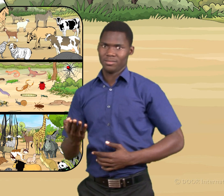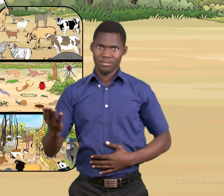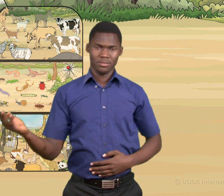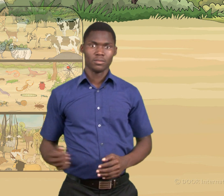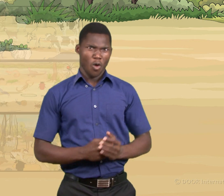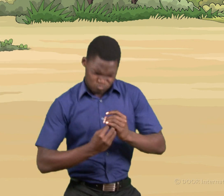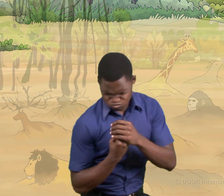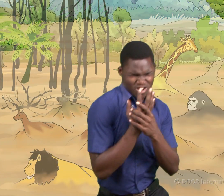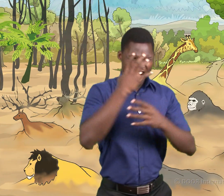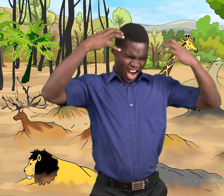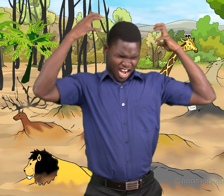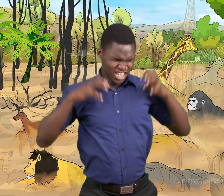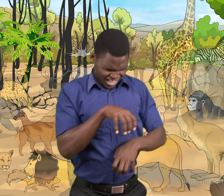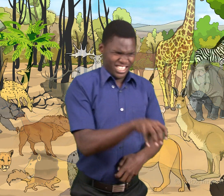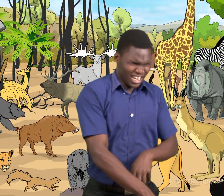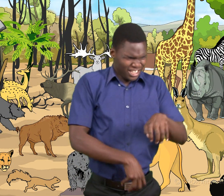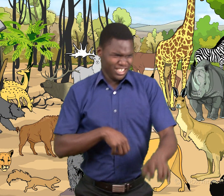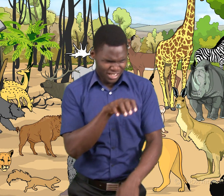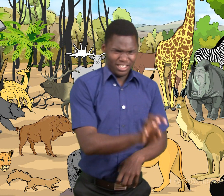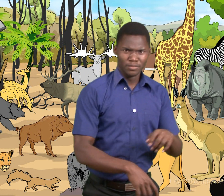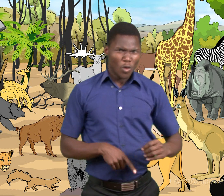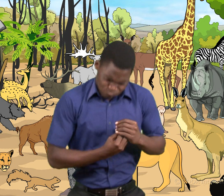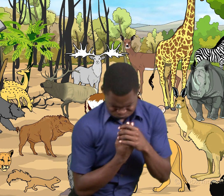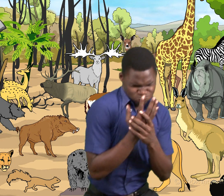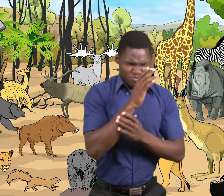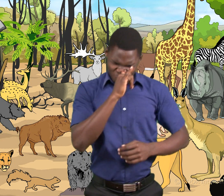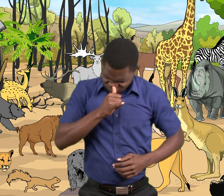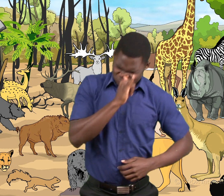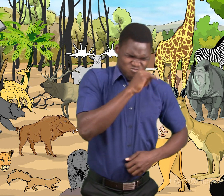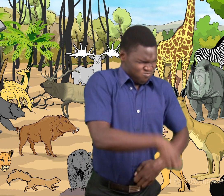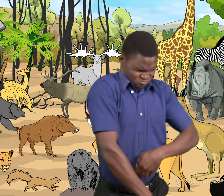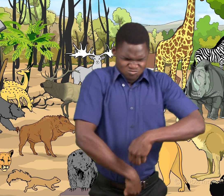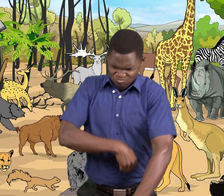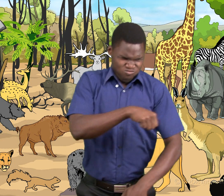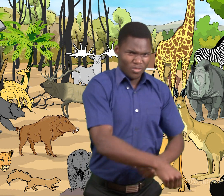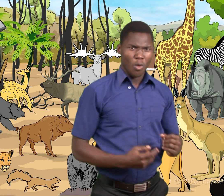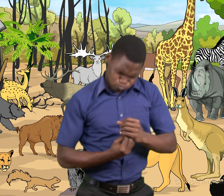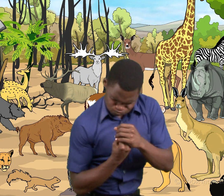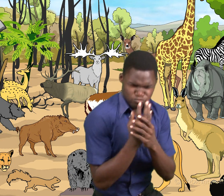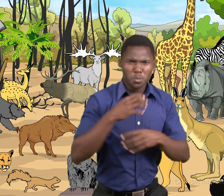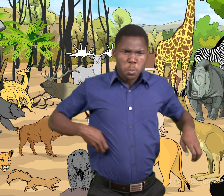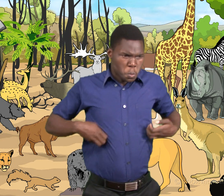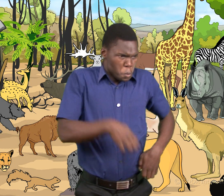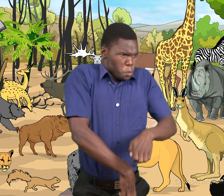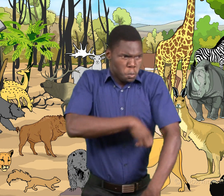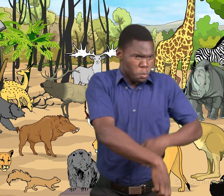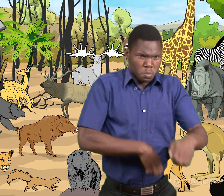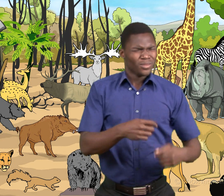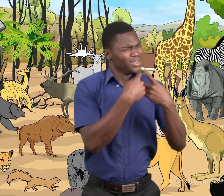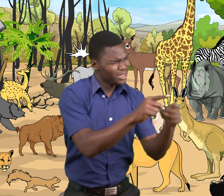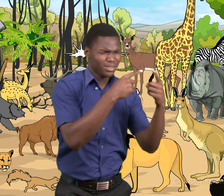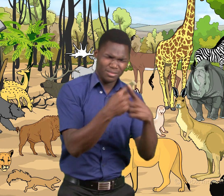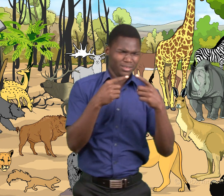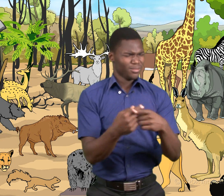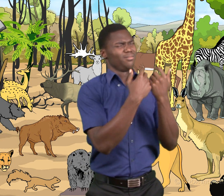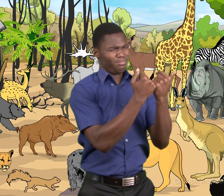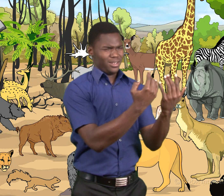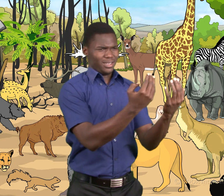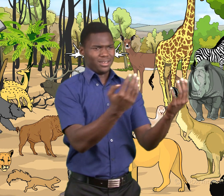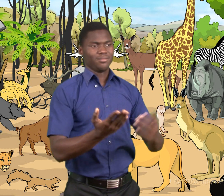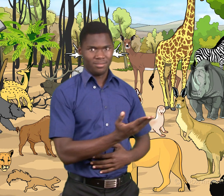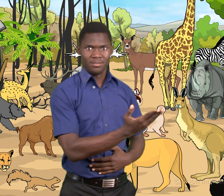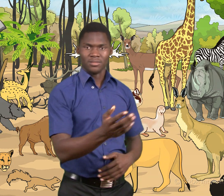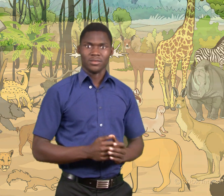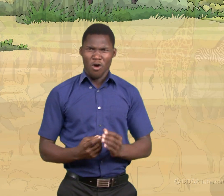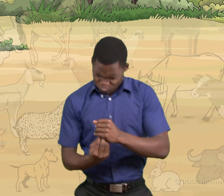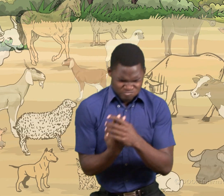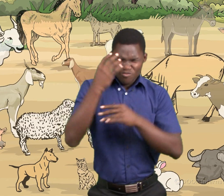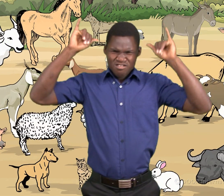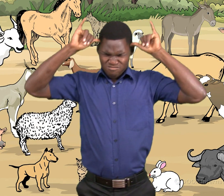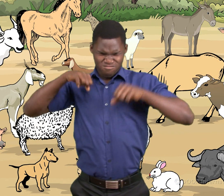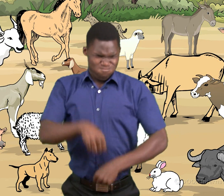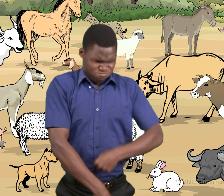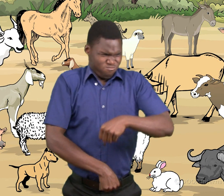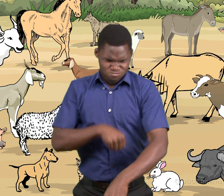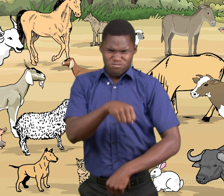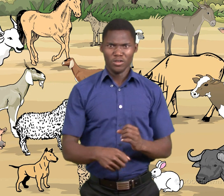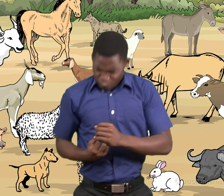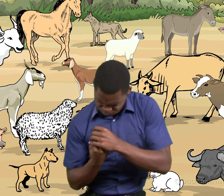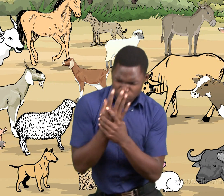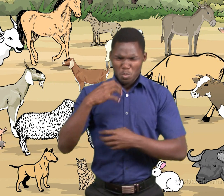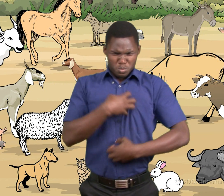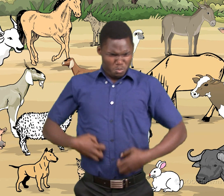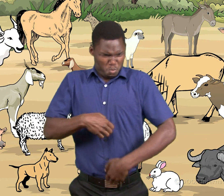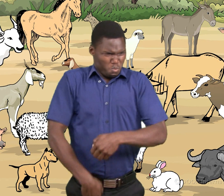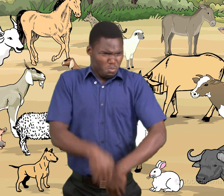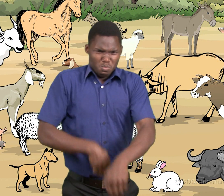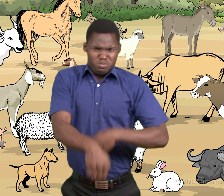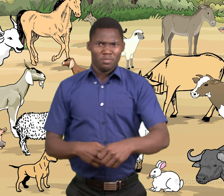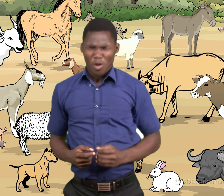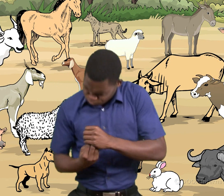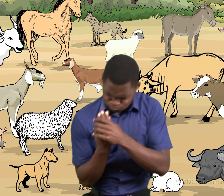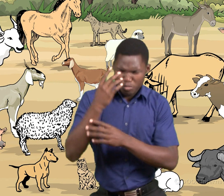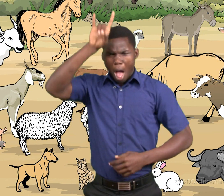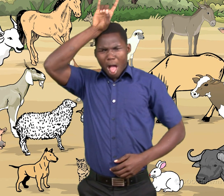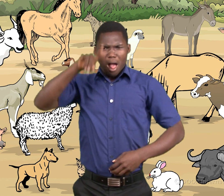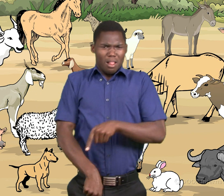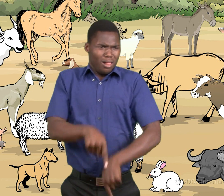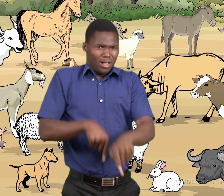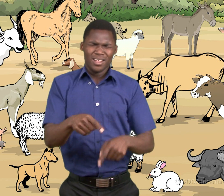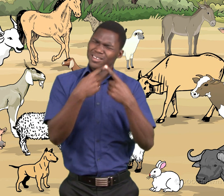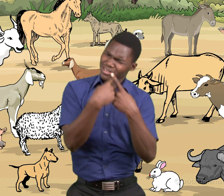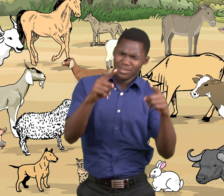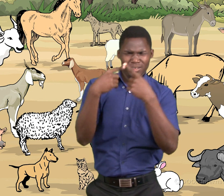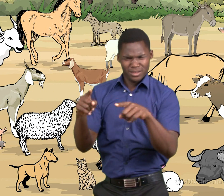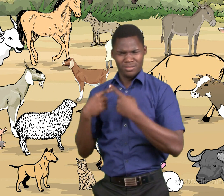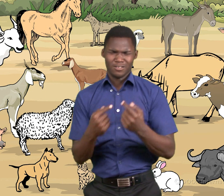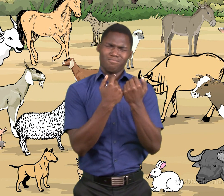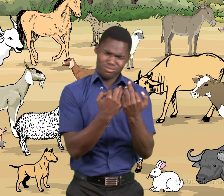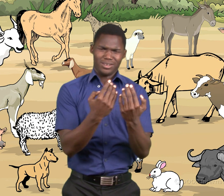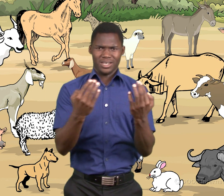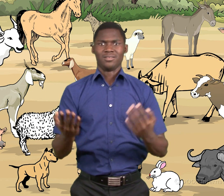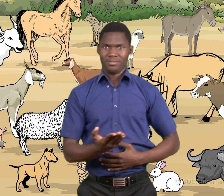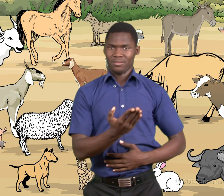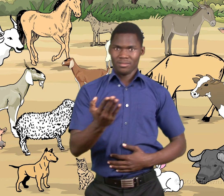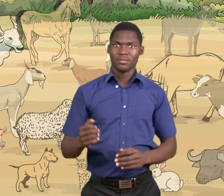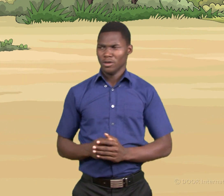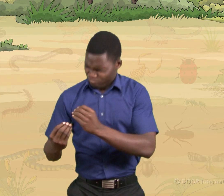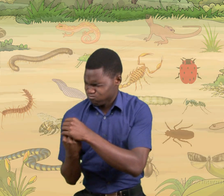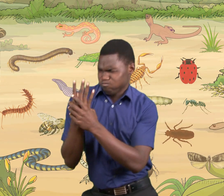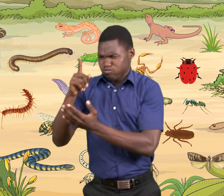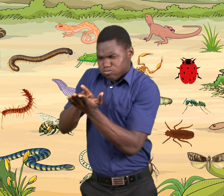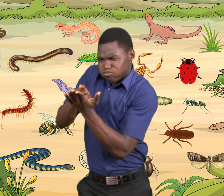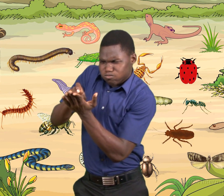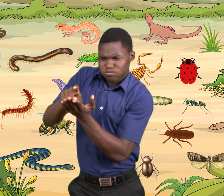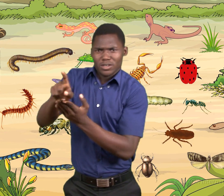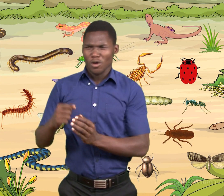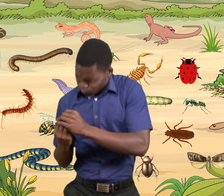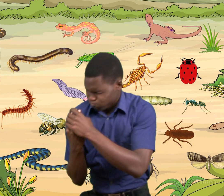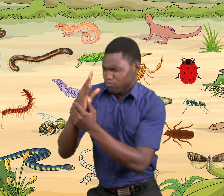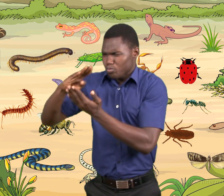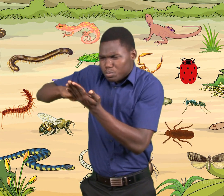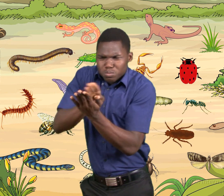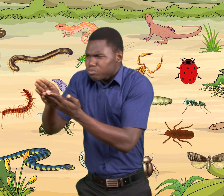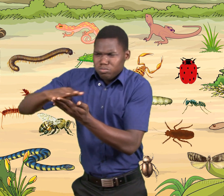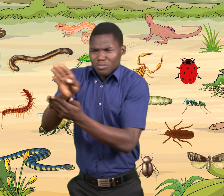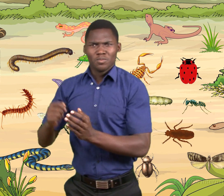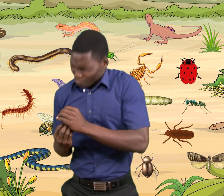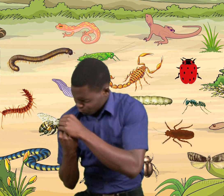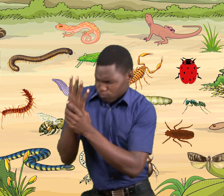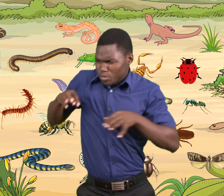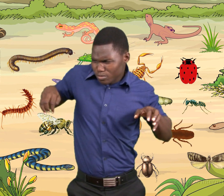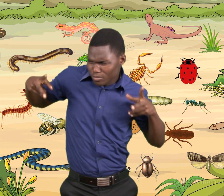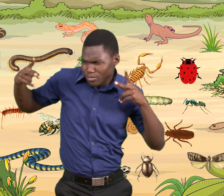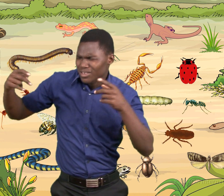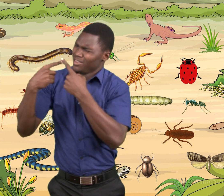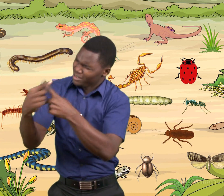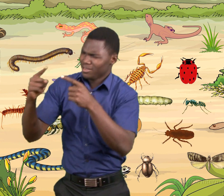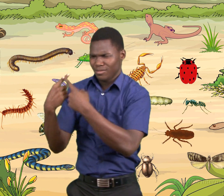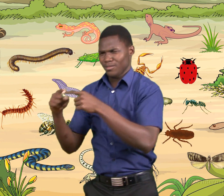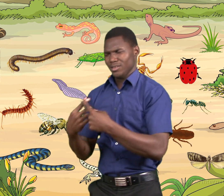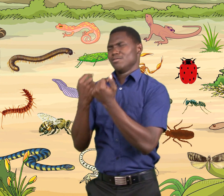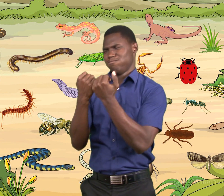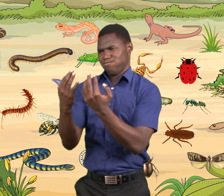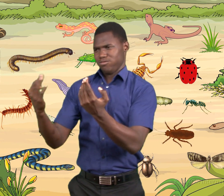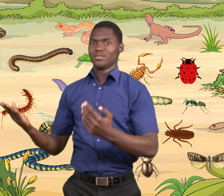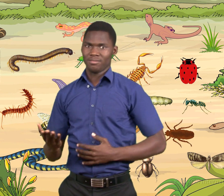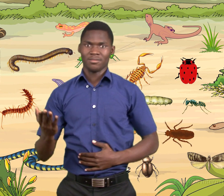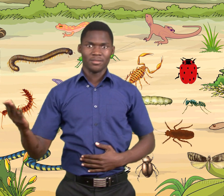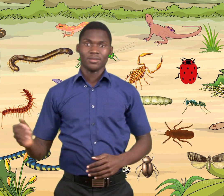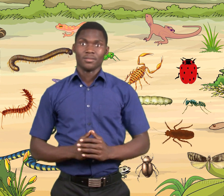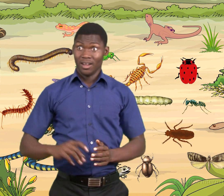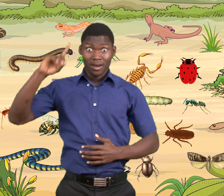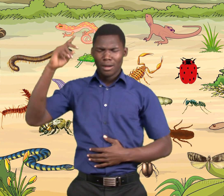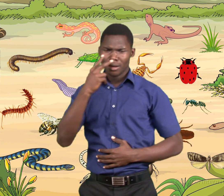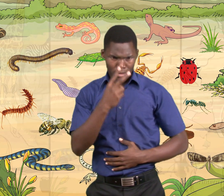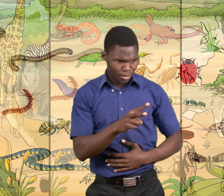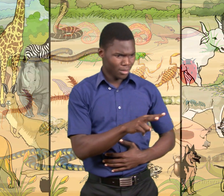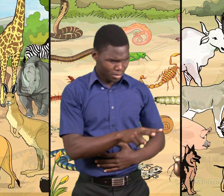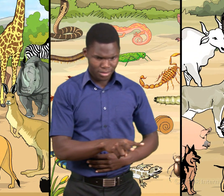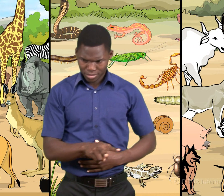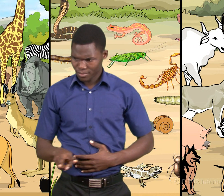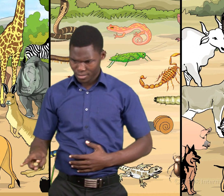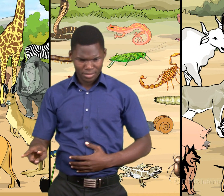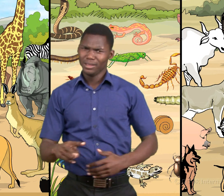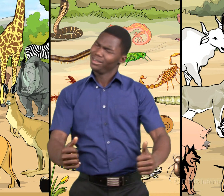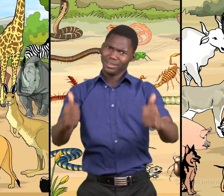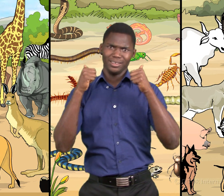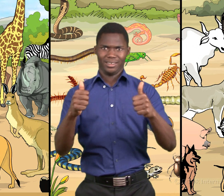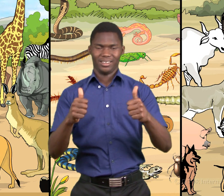God made the beasts of the earth according to their kinds, the livestock according to their kinds, and everything that crawls upon the earth according to its kind.